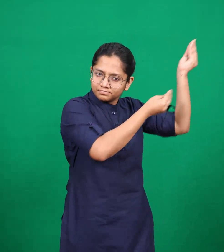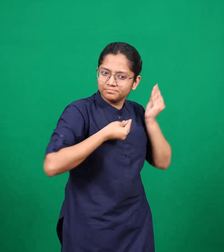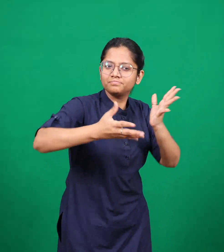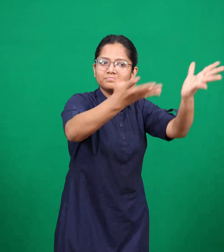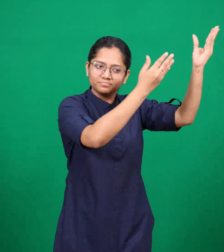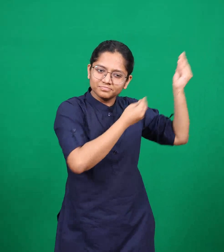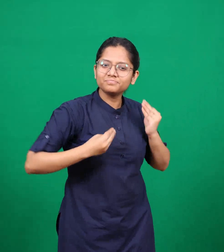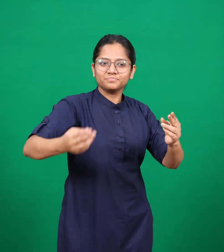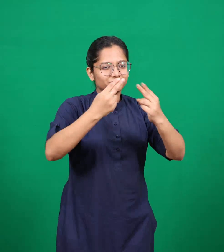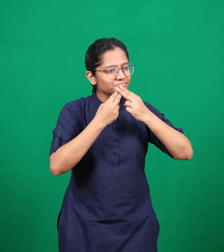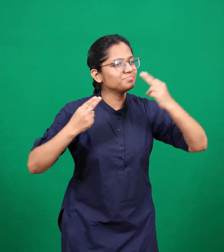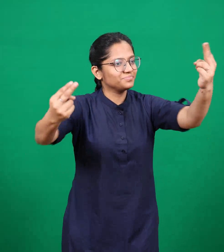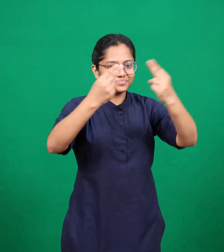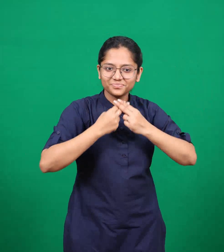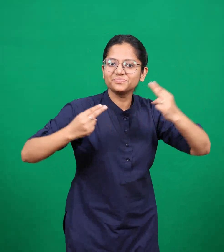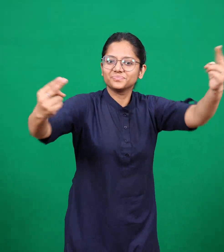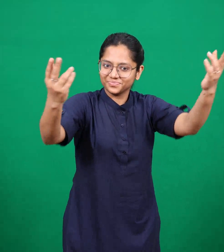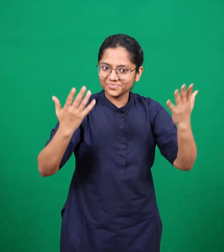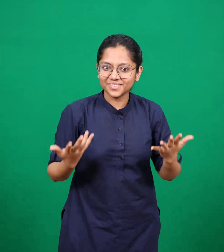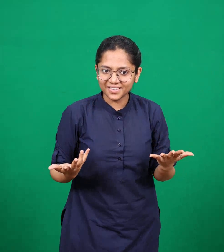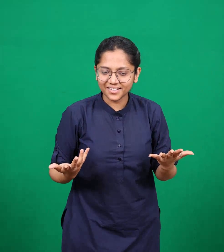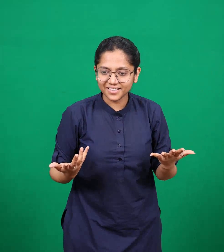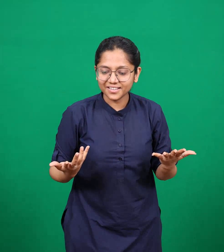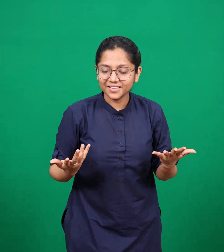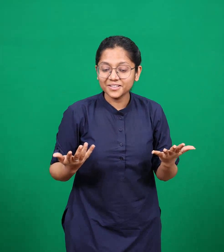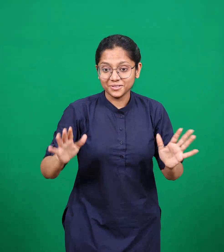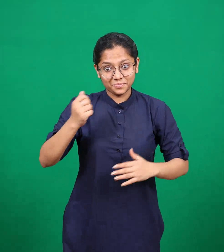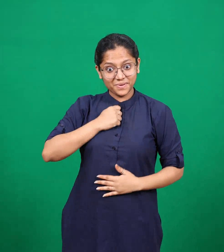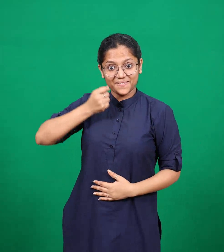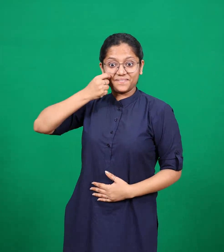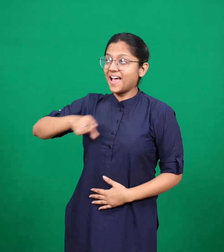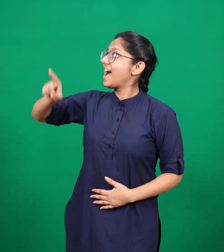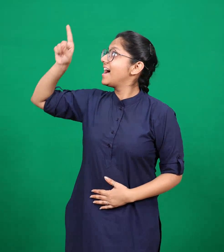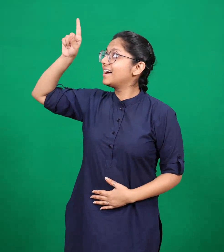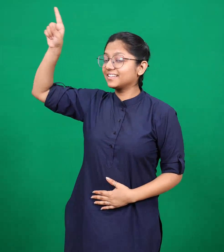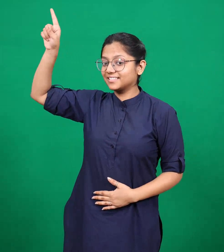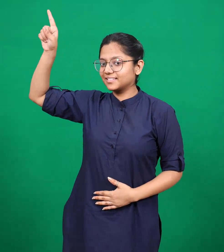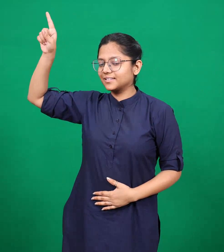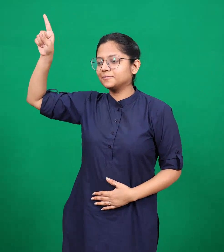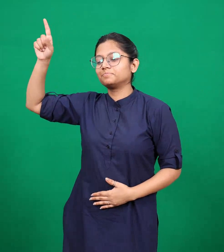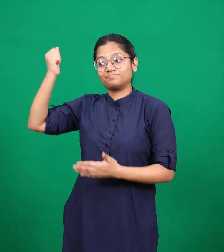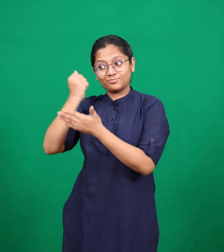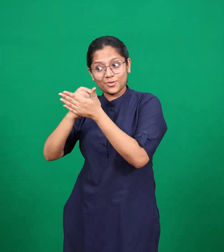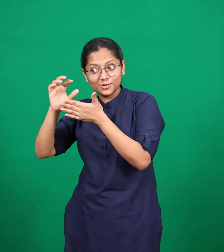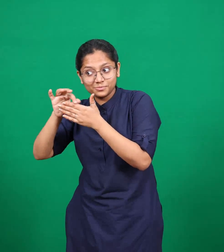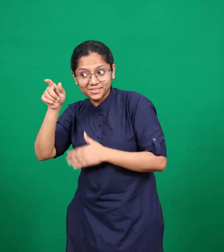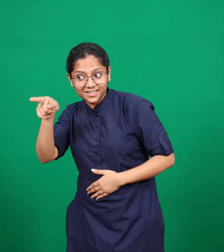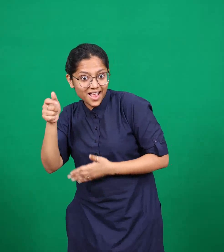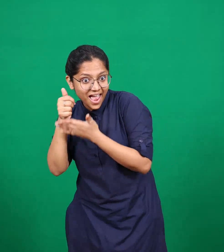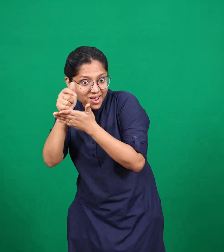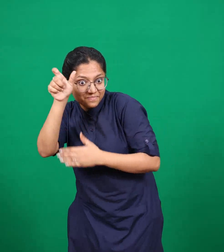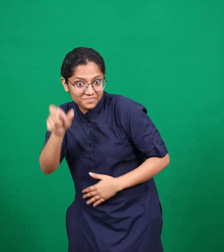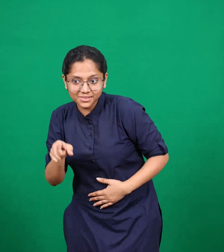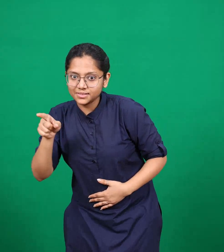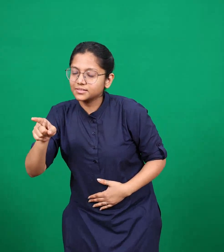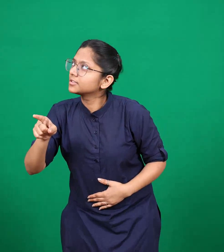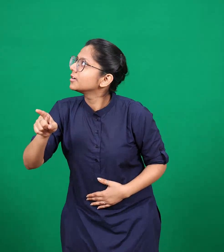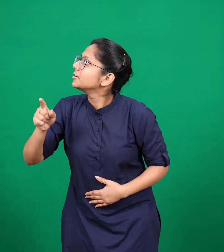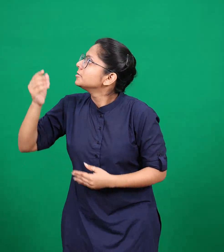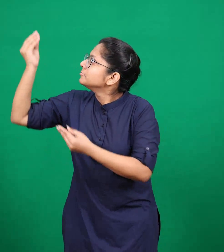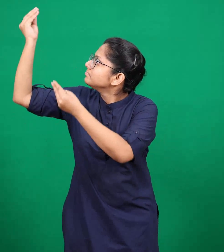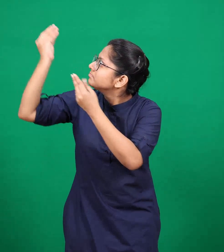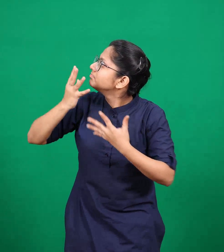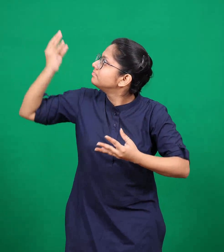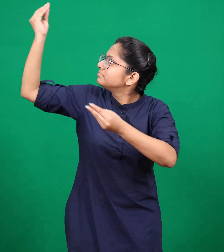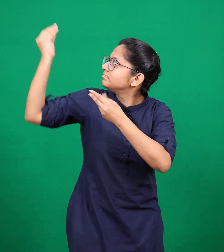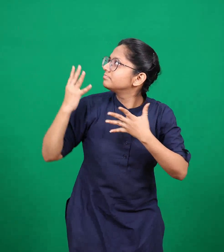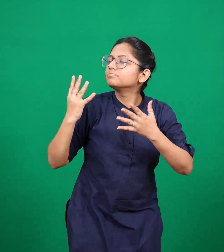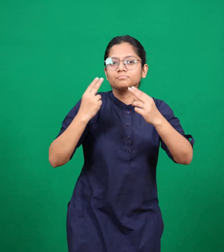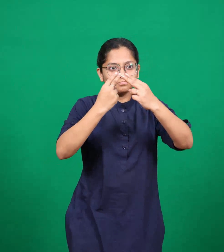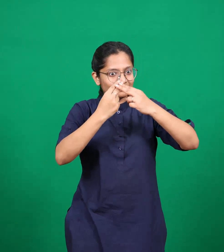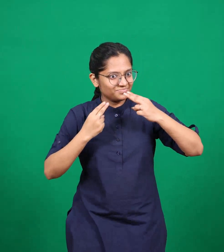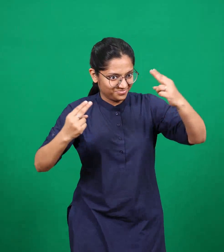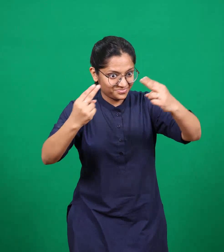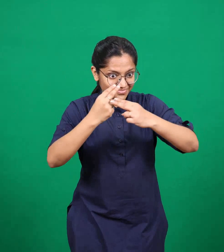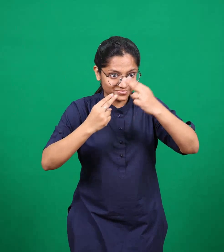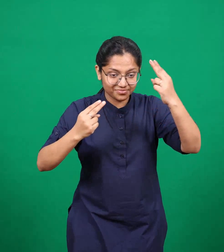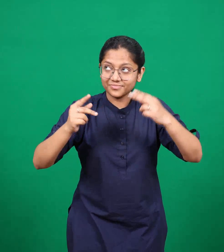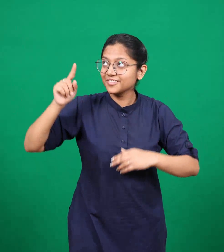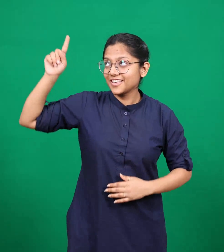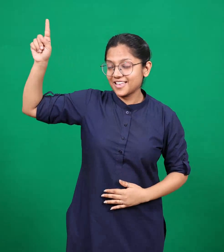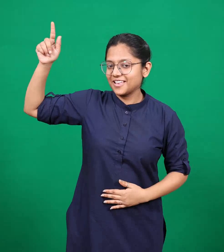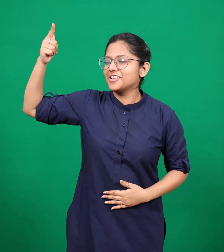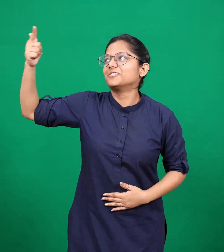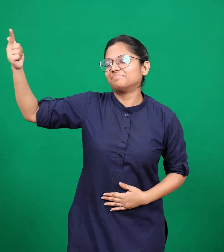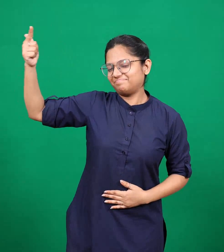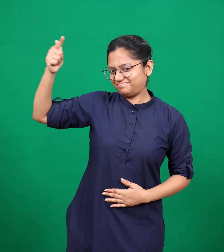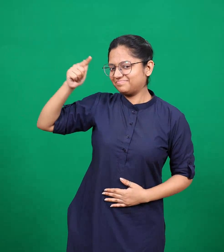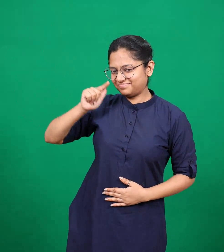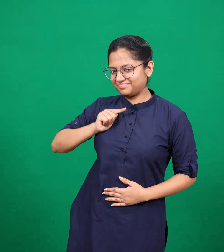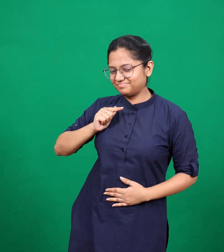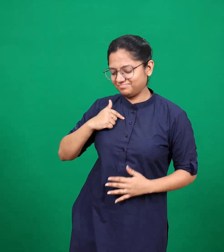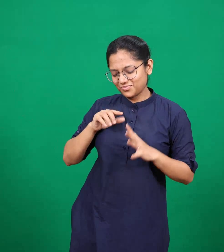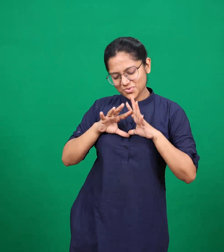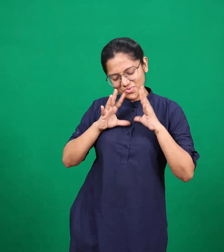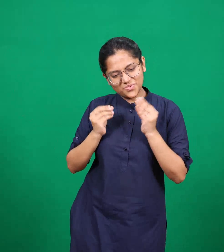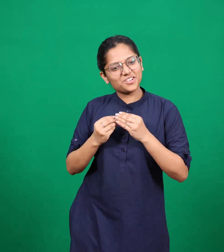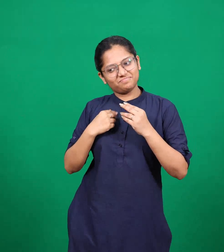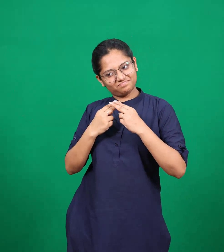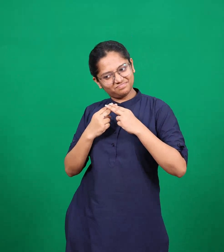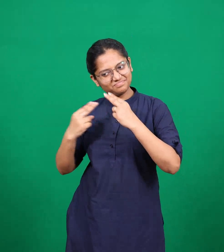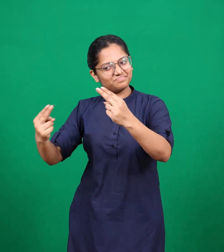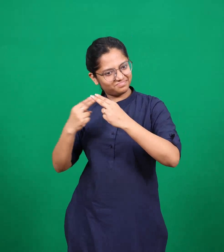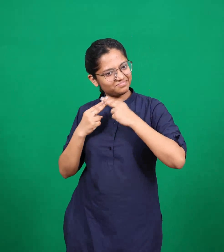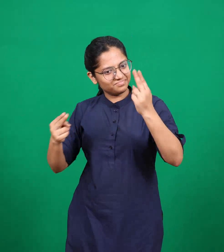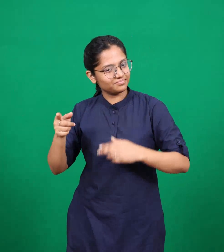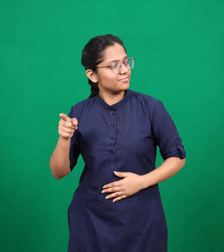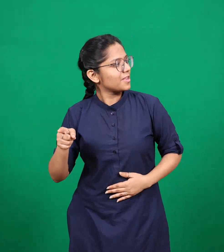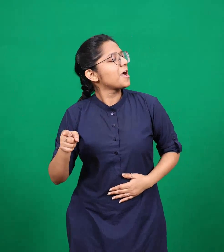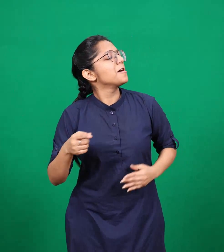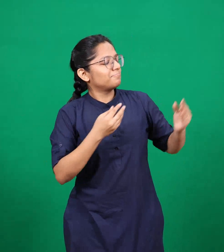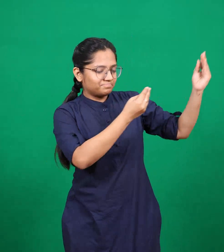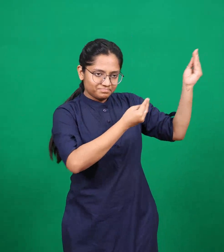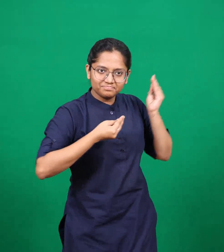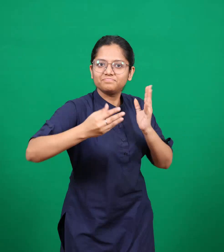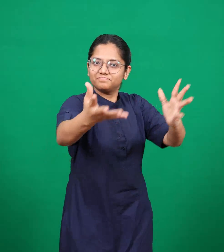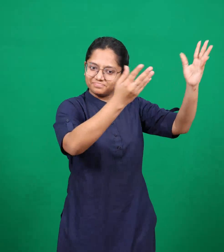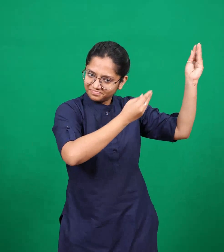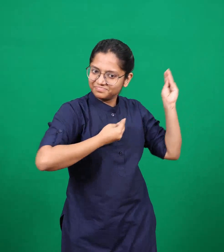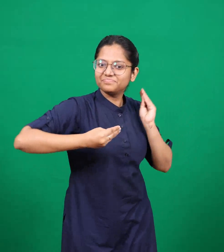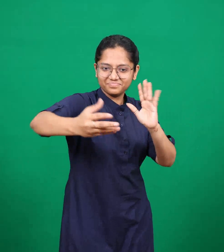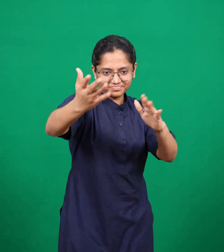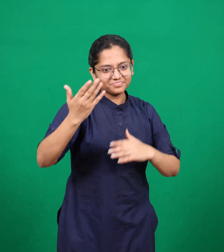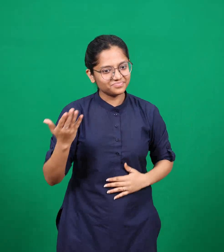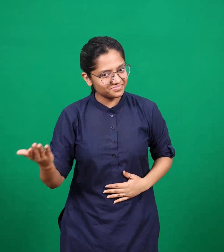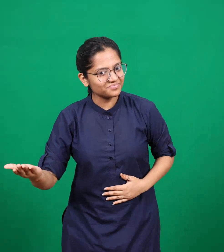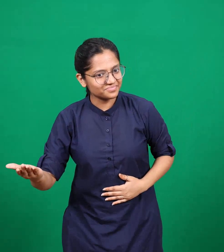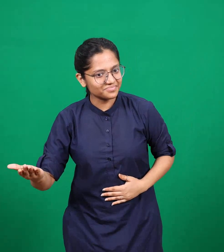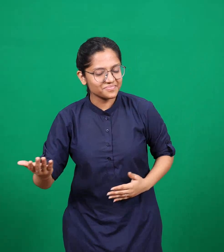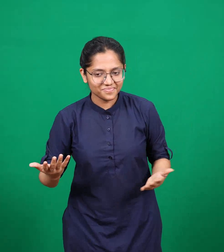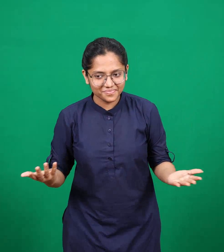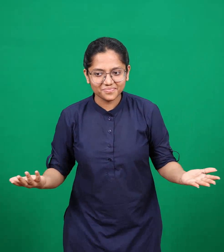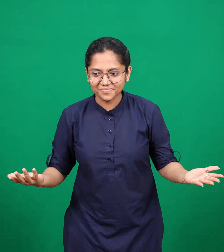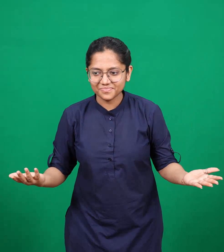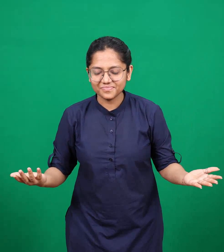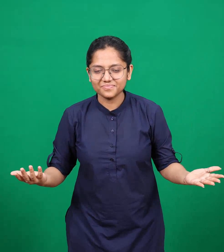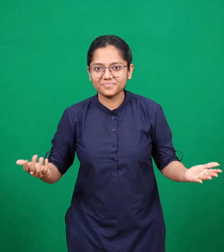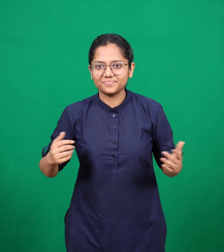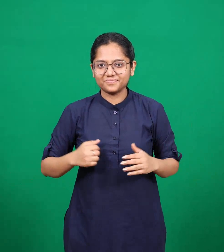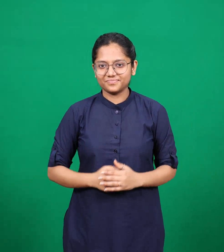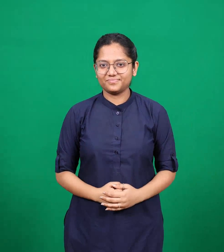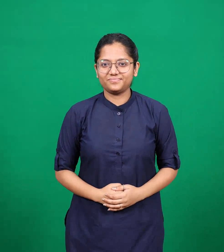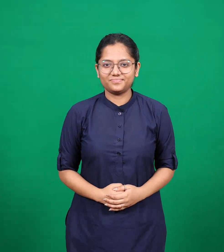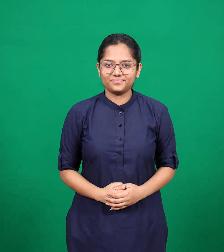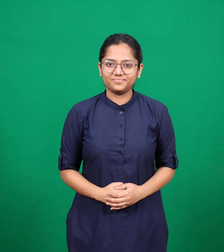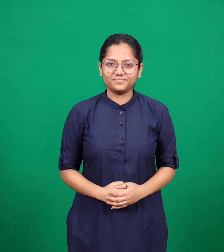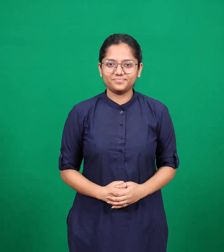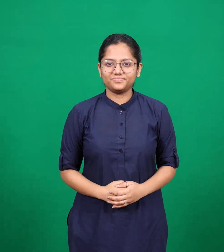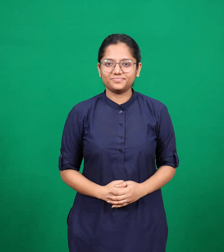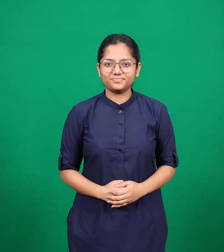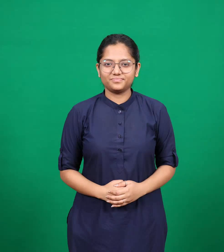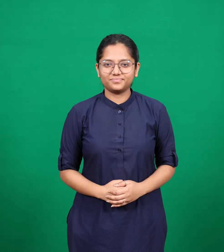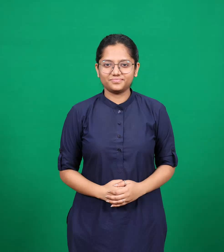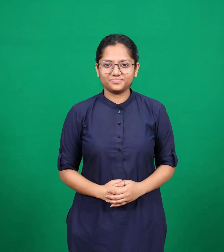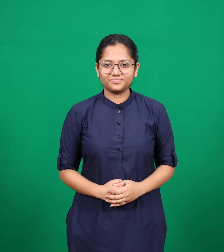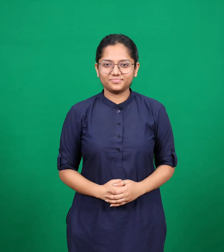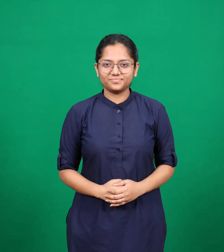That is why I said that the Spirit will take from what is Mine and disclose it to you.